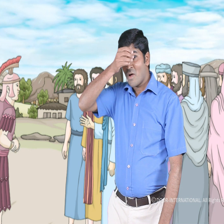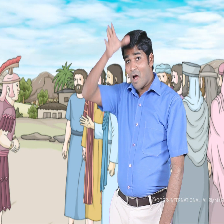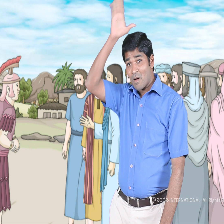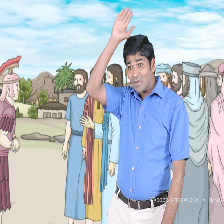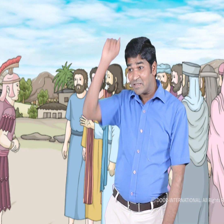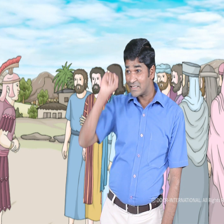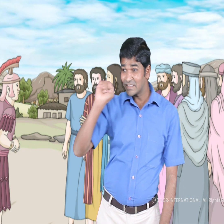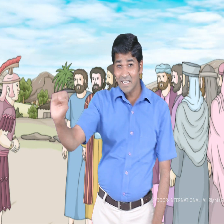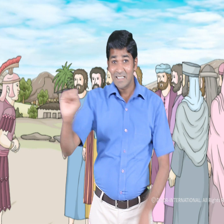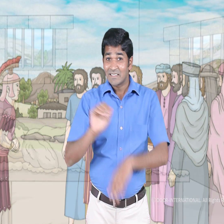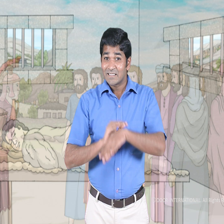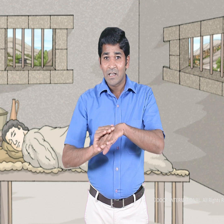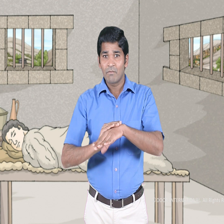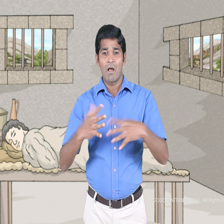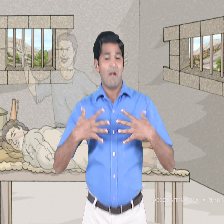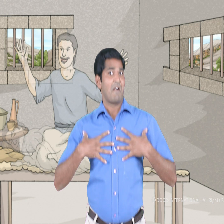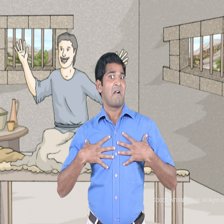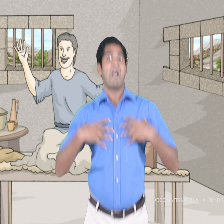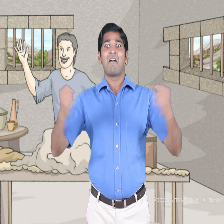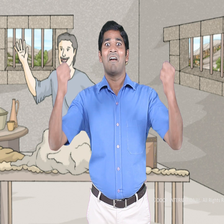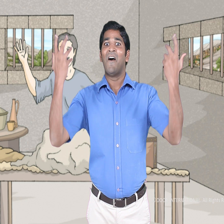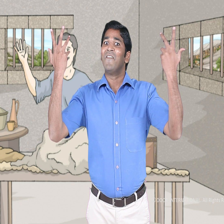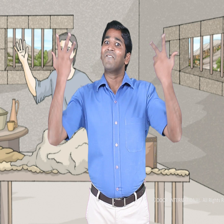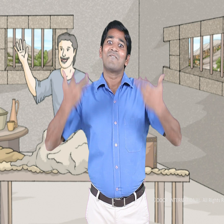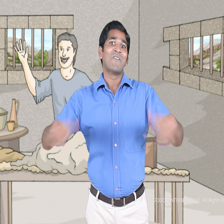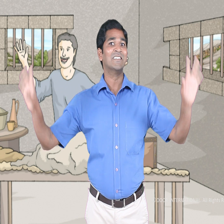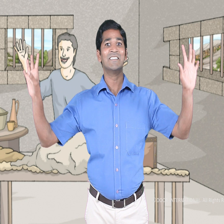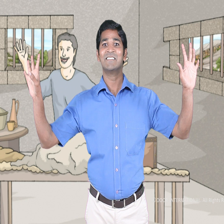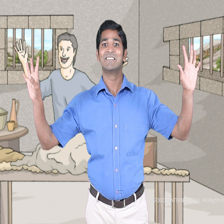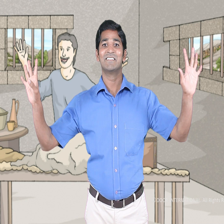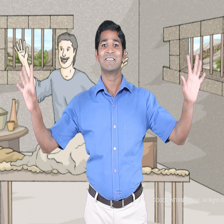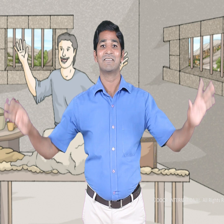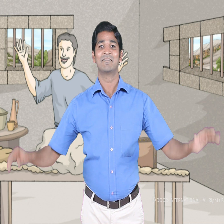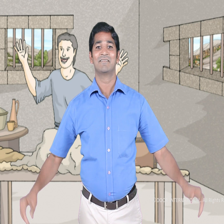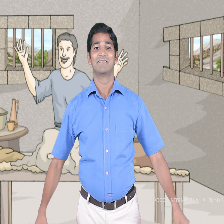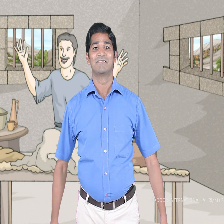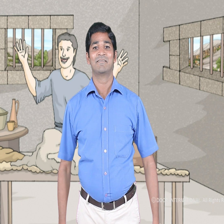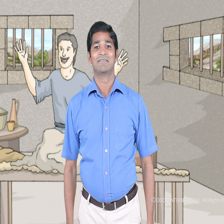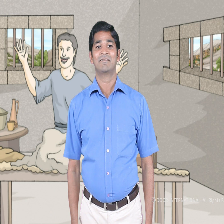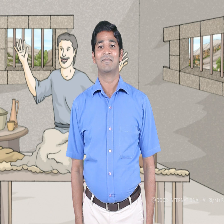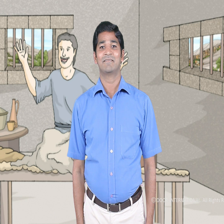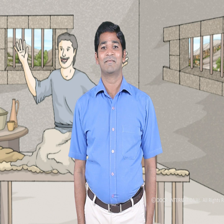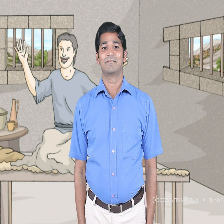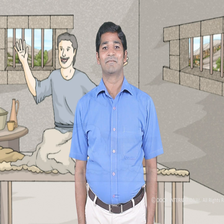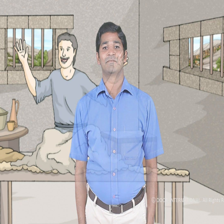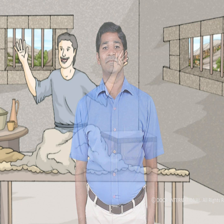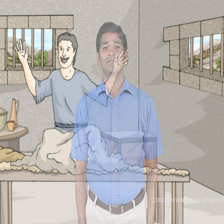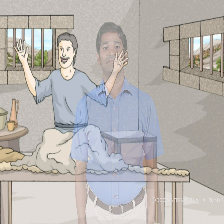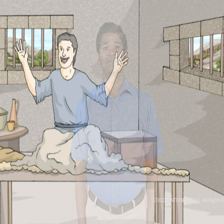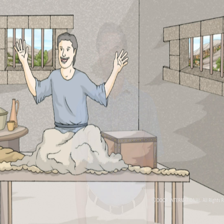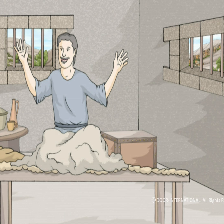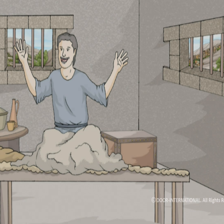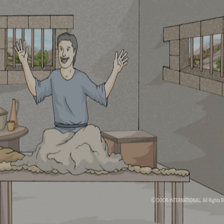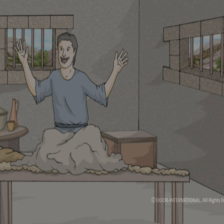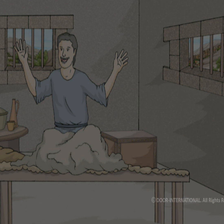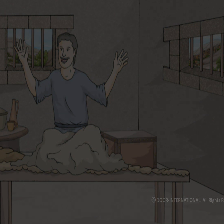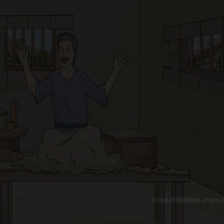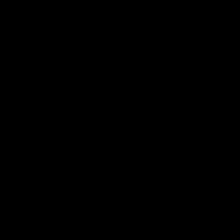And his servant was healed at that very hour.